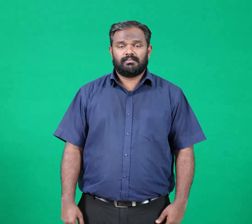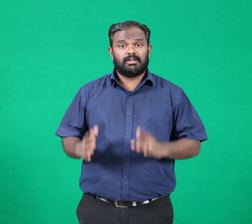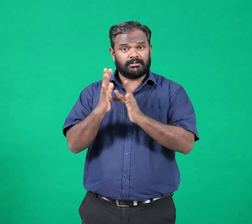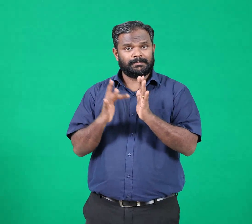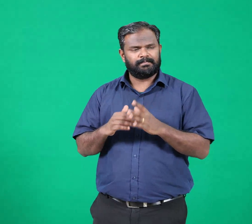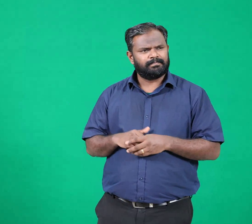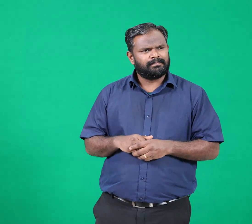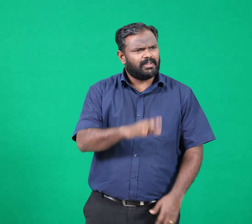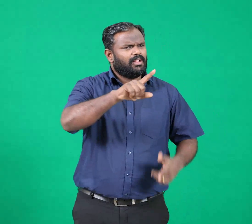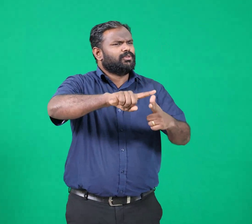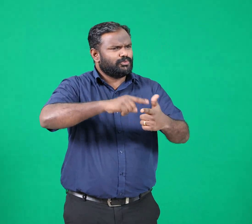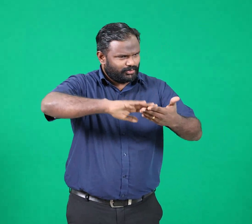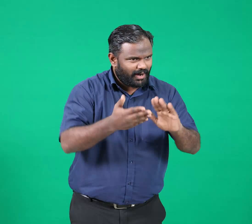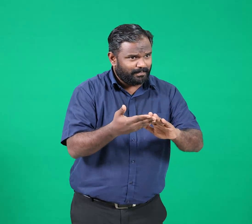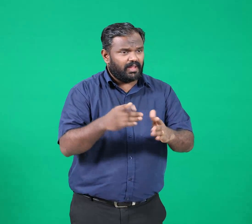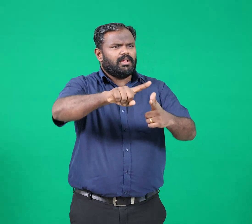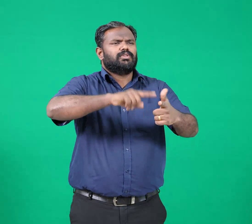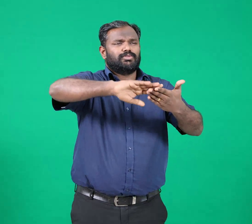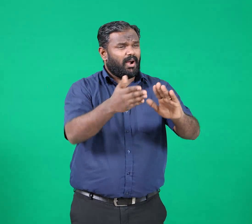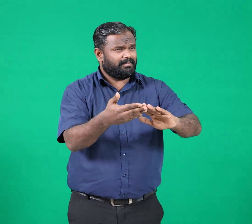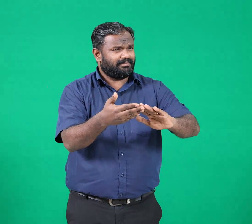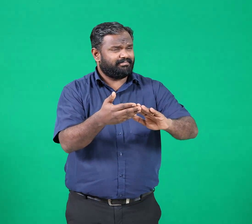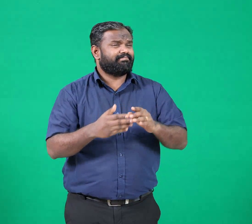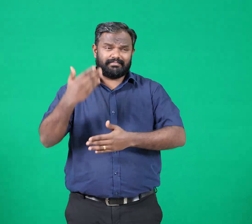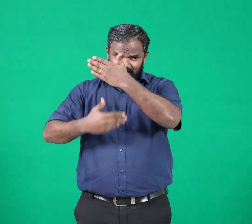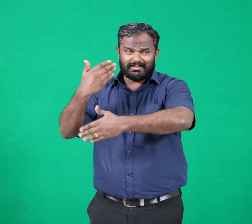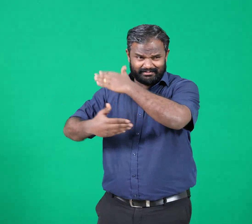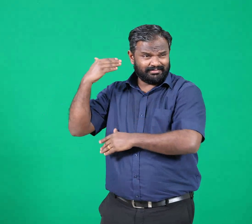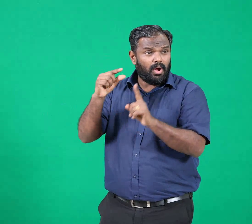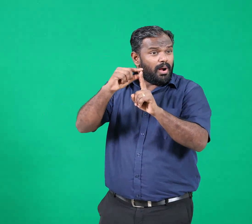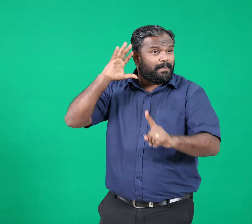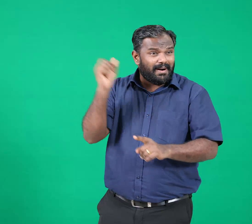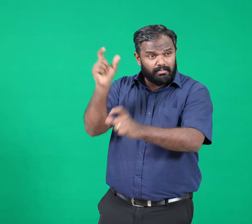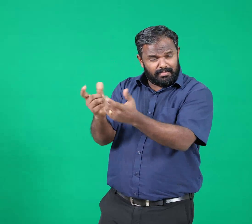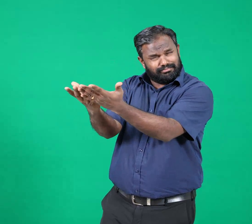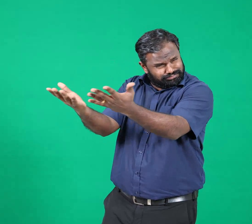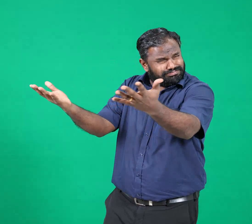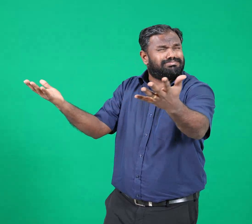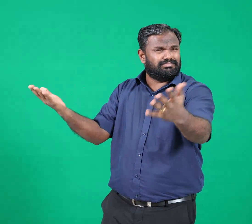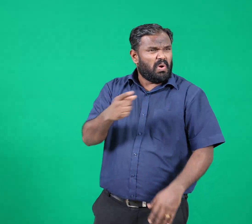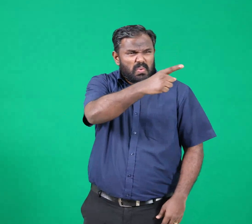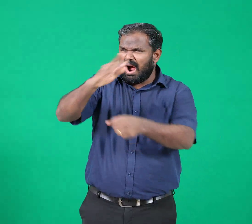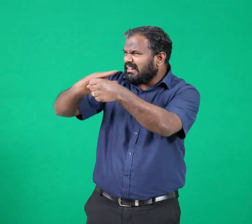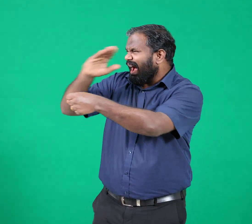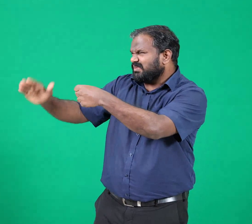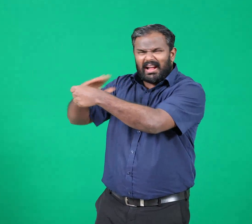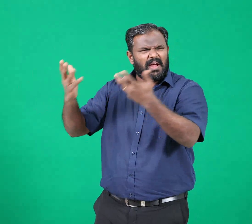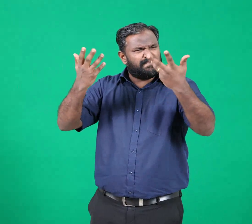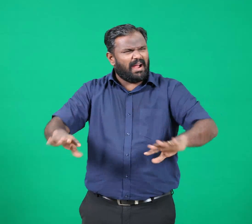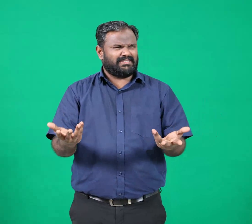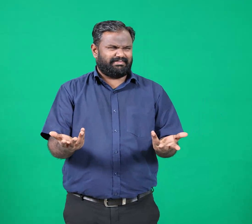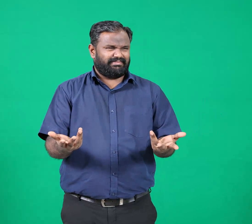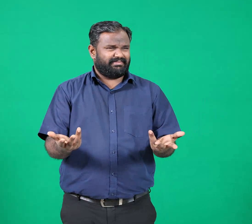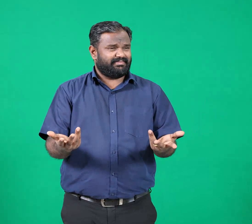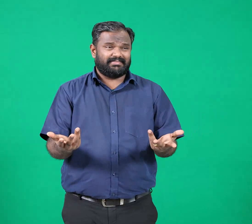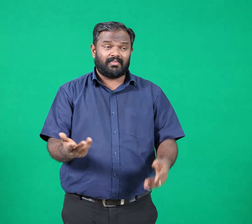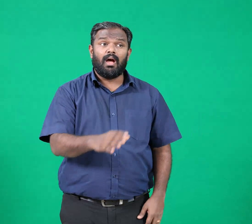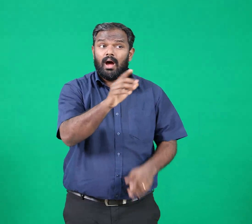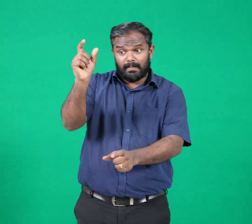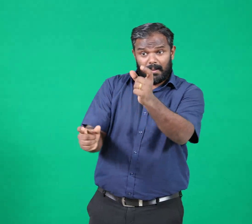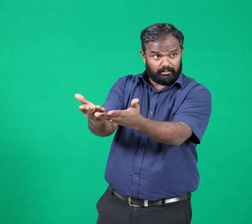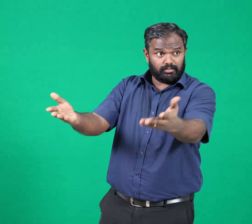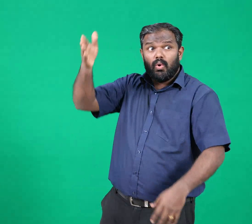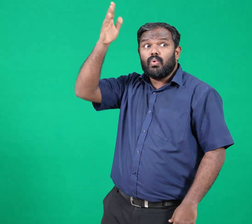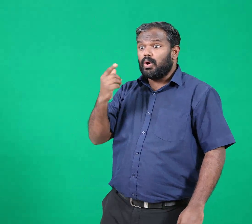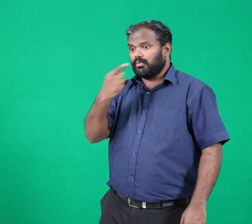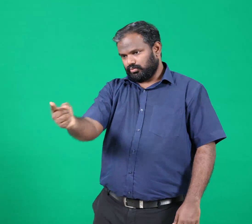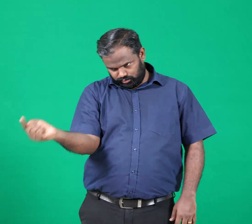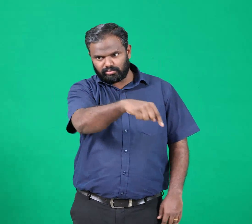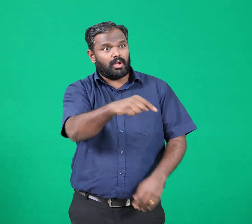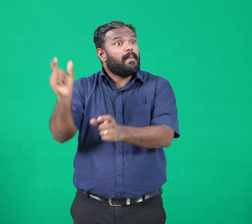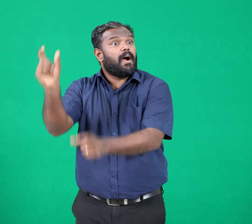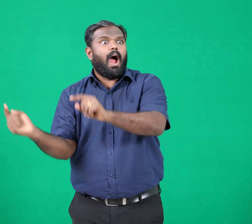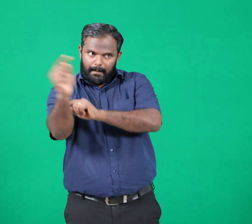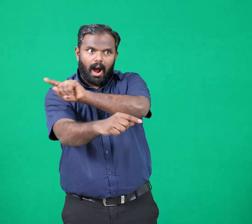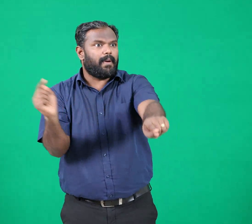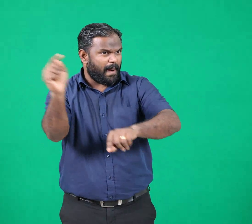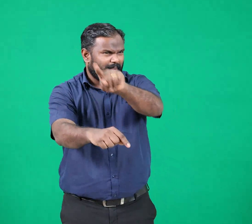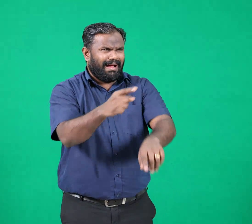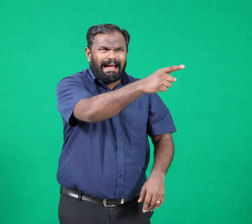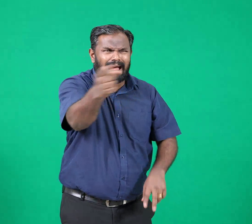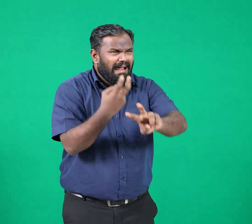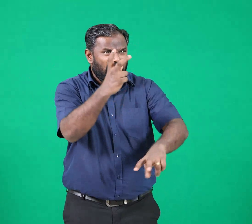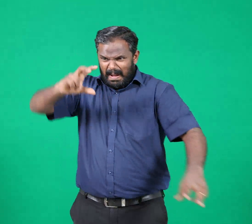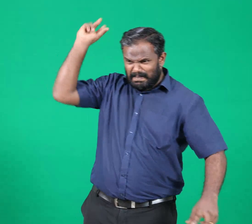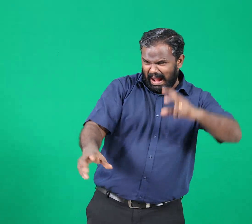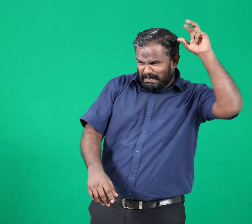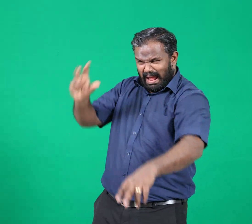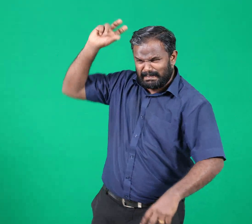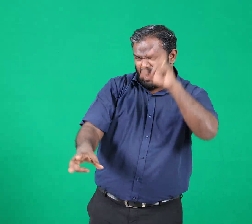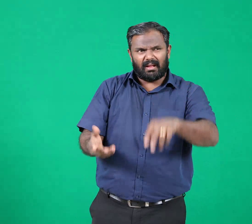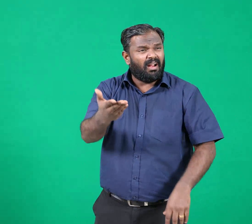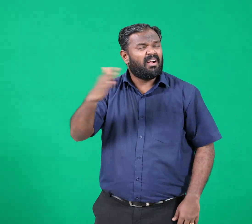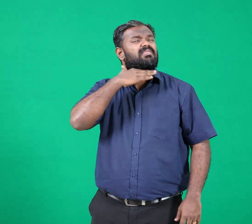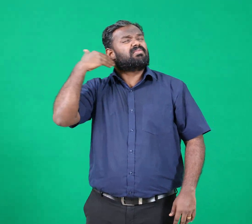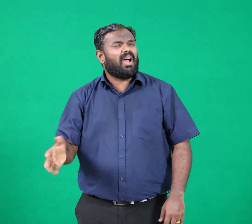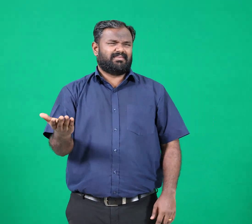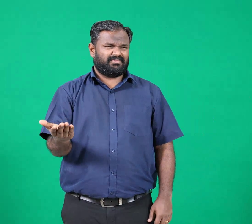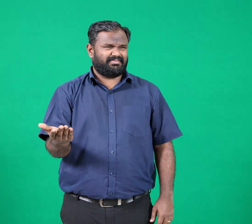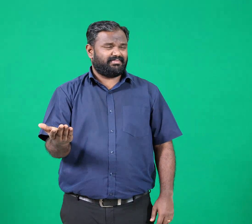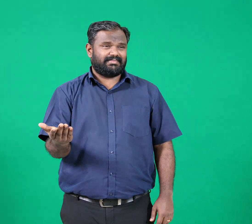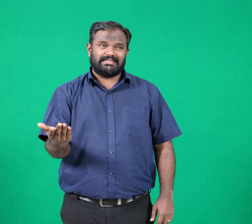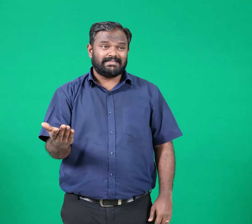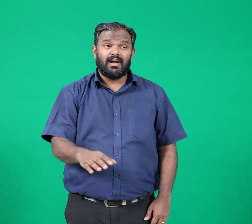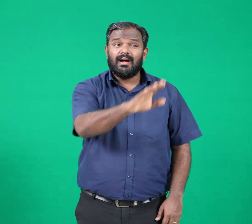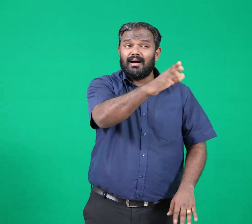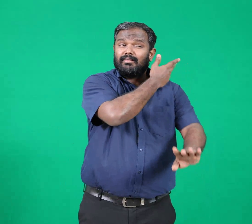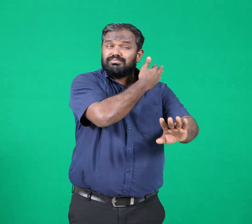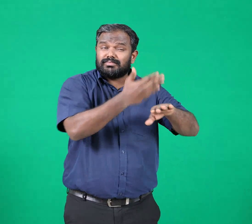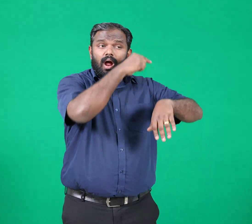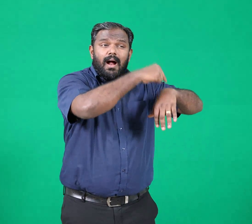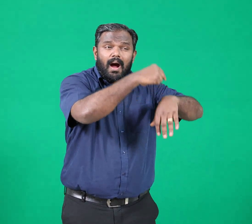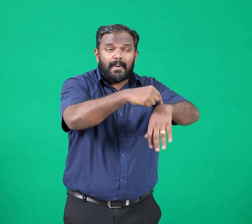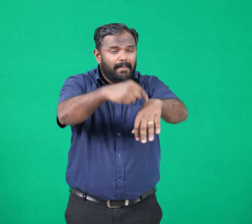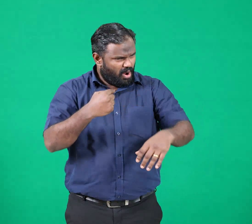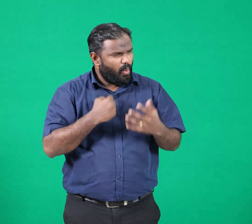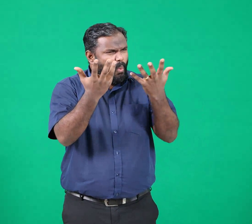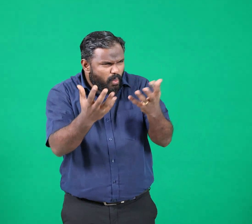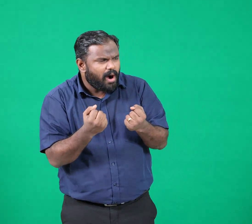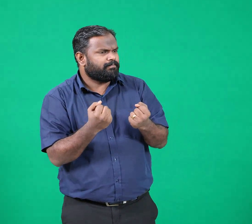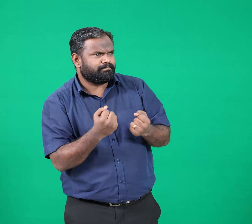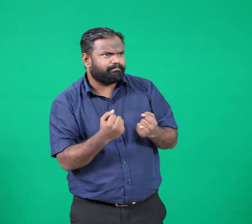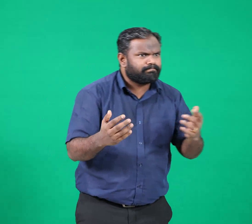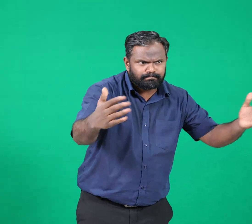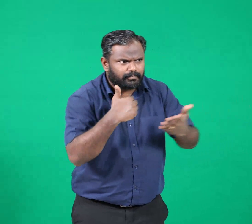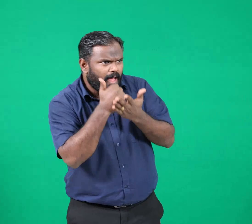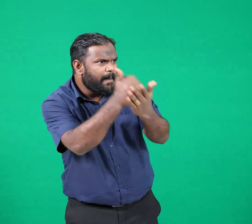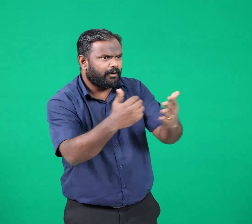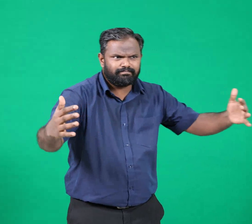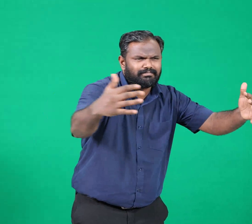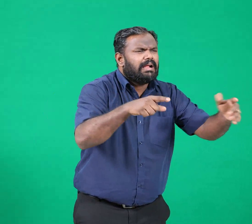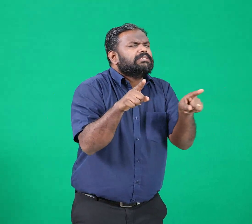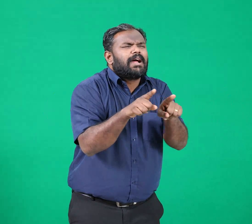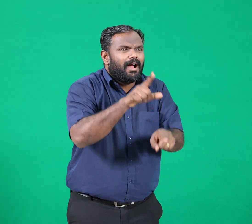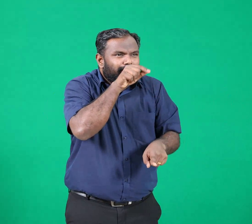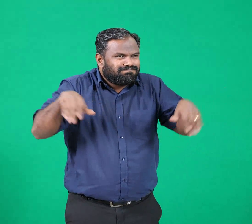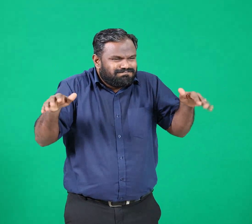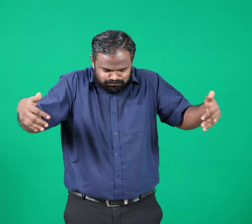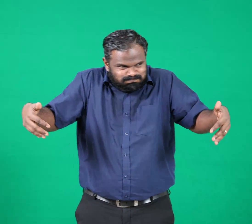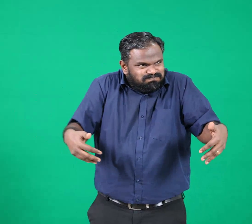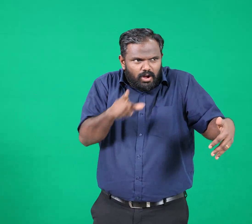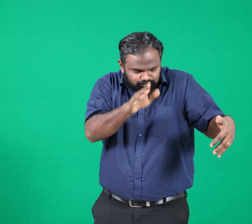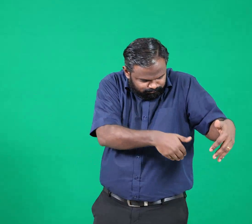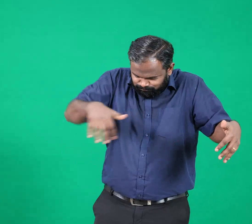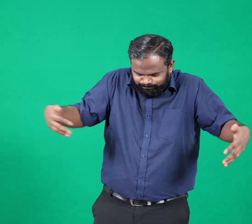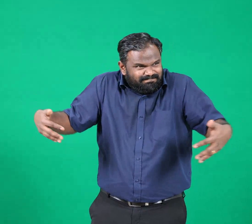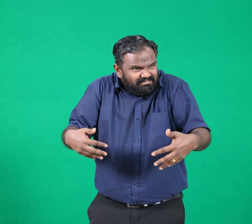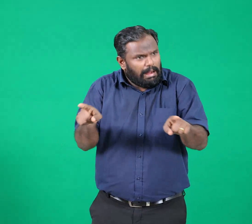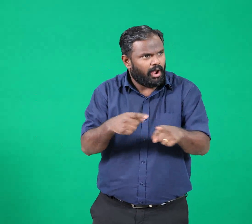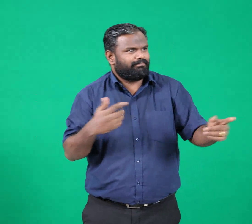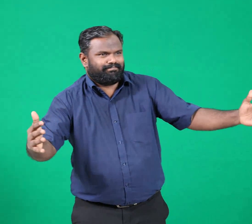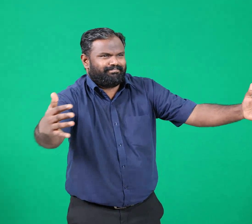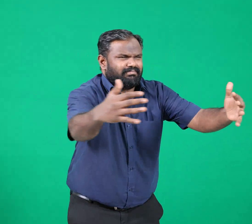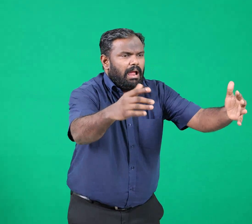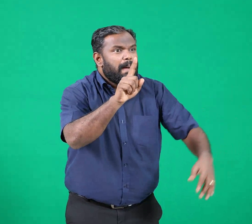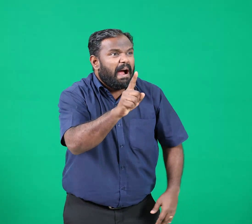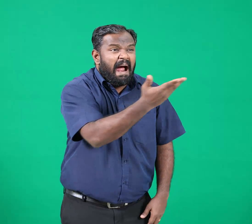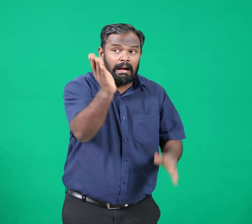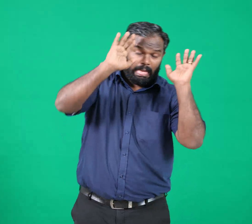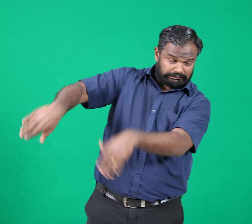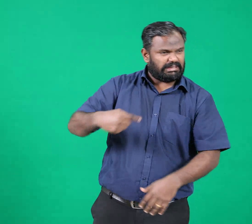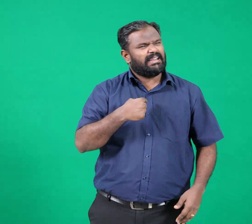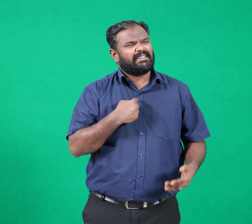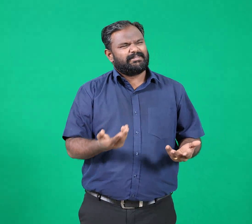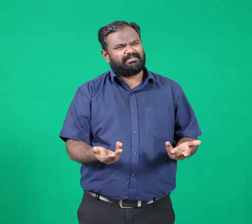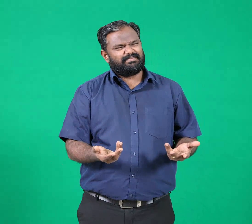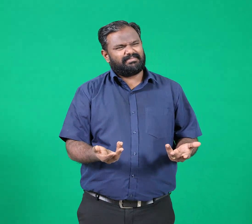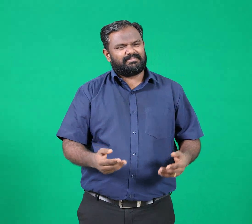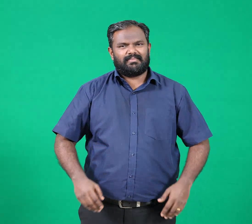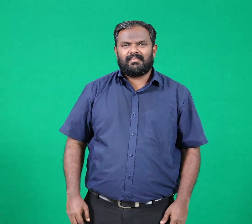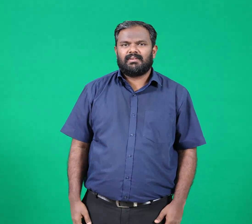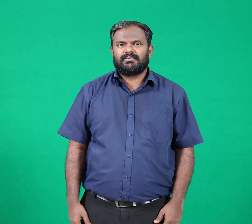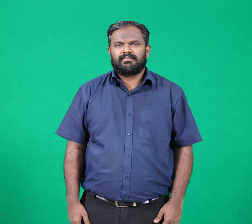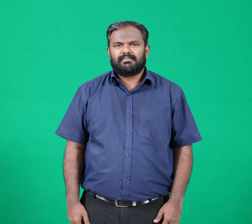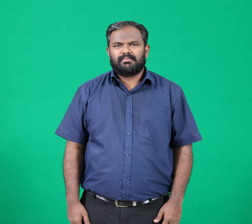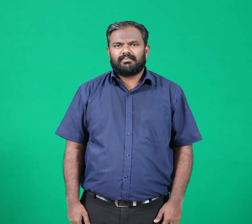O Jerusalem, Jerusalem, who kills the prophets and stones those sent to her, how often I have longed to gather your children together as a hen gathers her chicks under her wings, but you were unwilling!